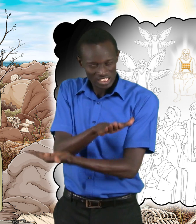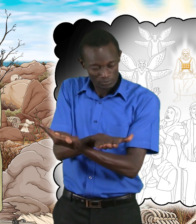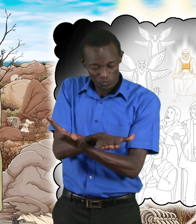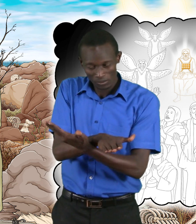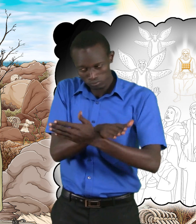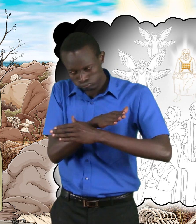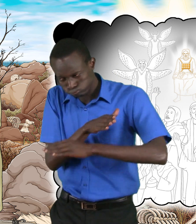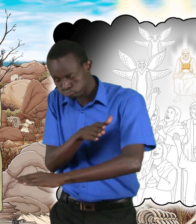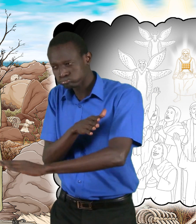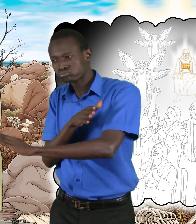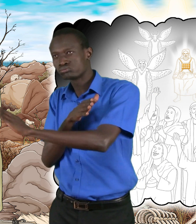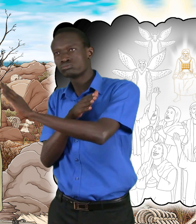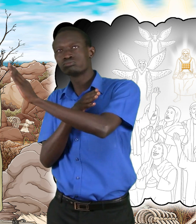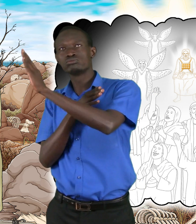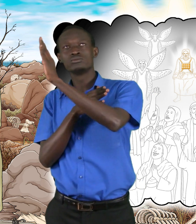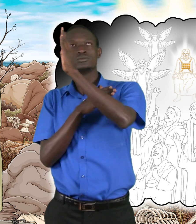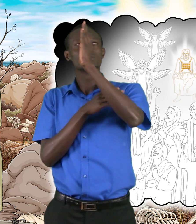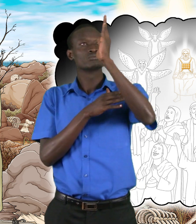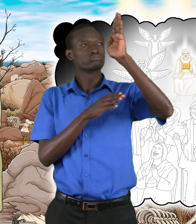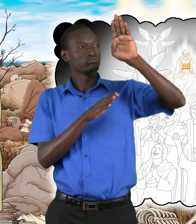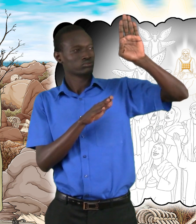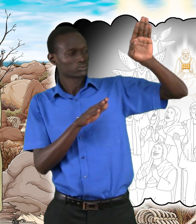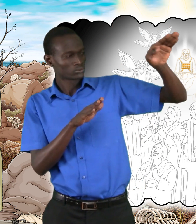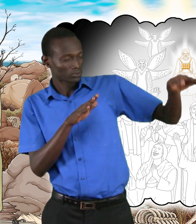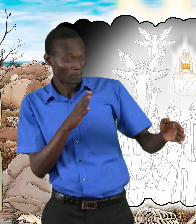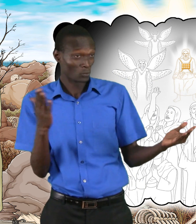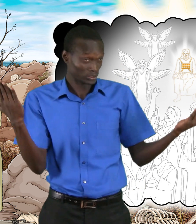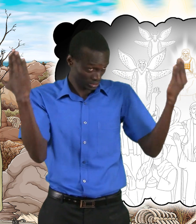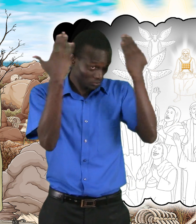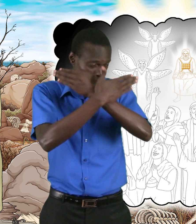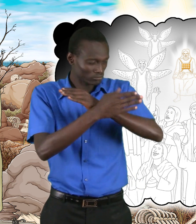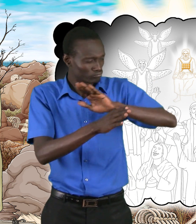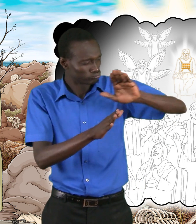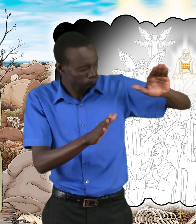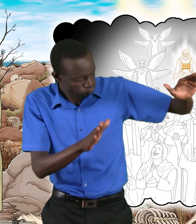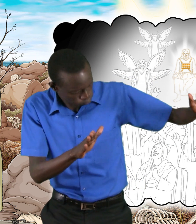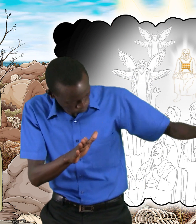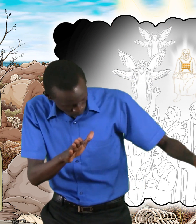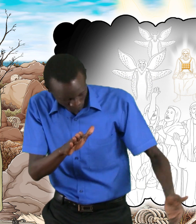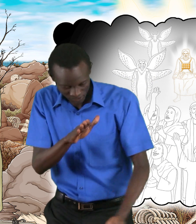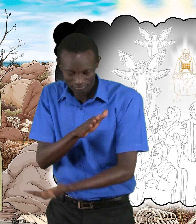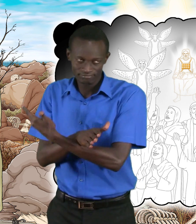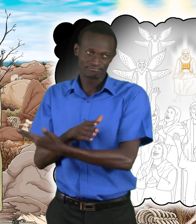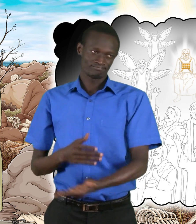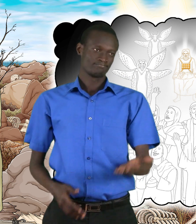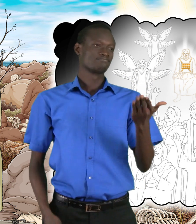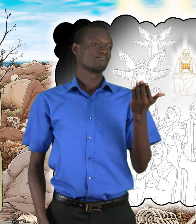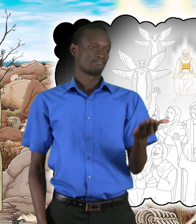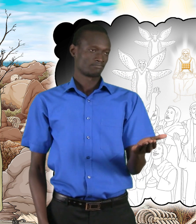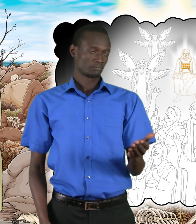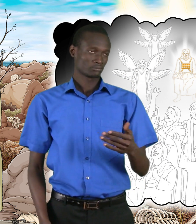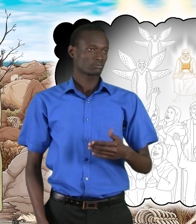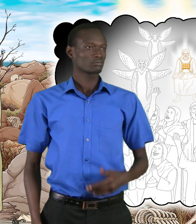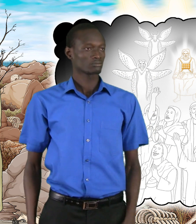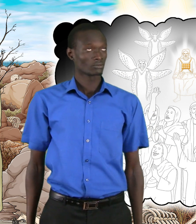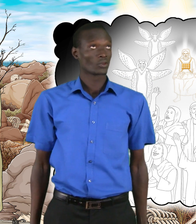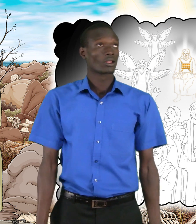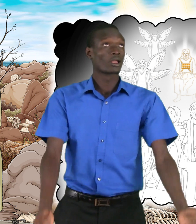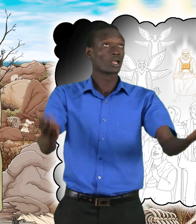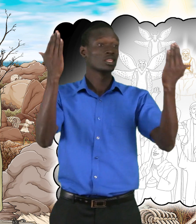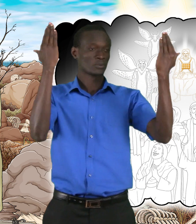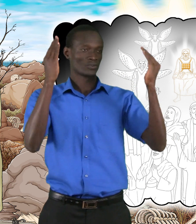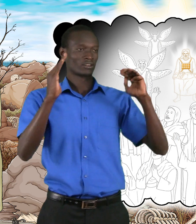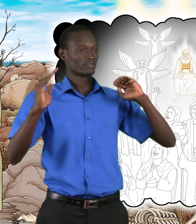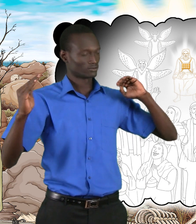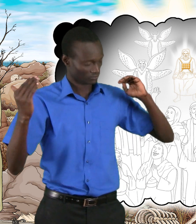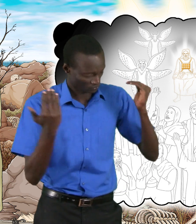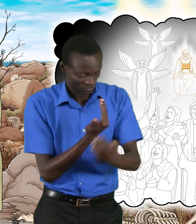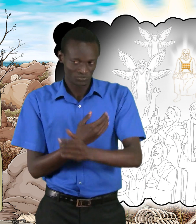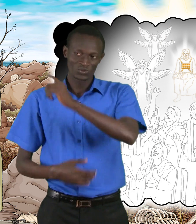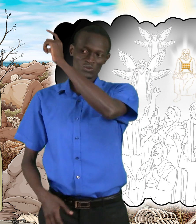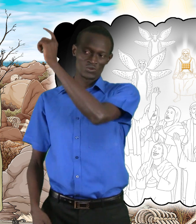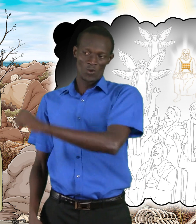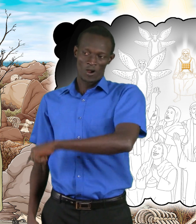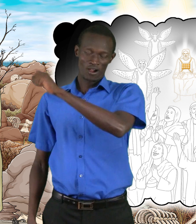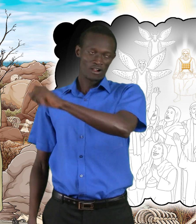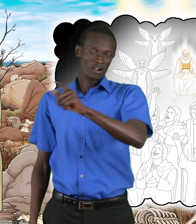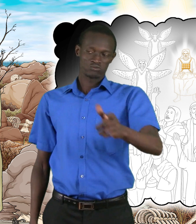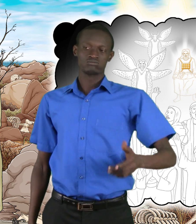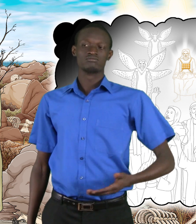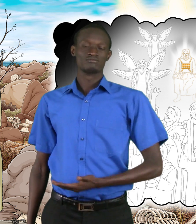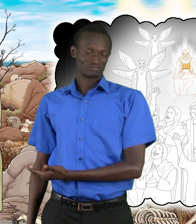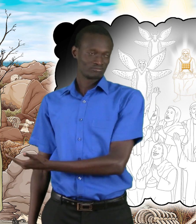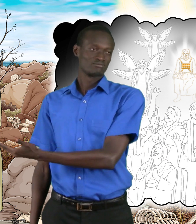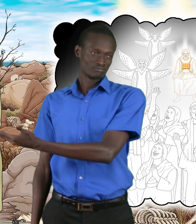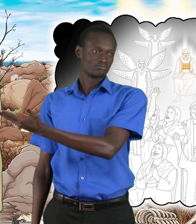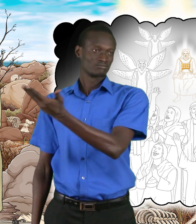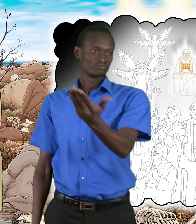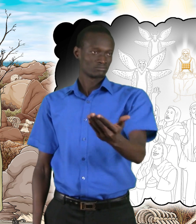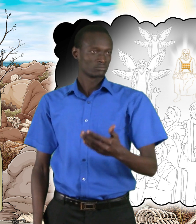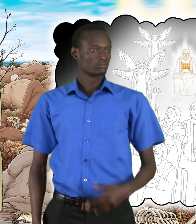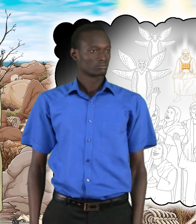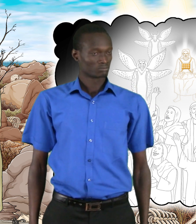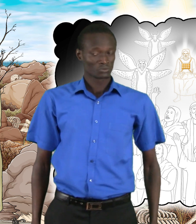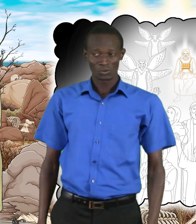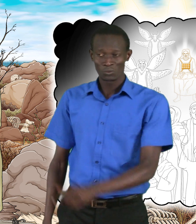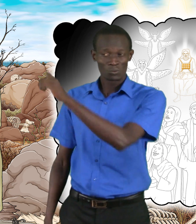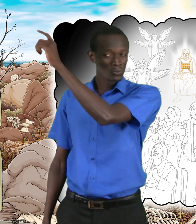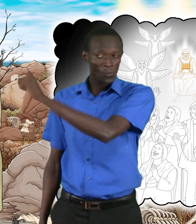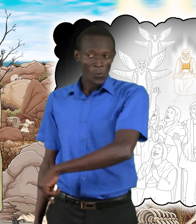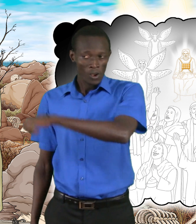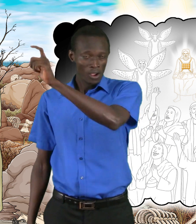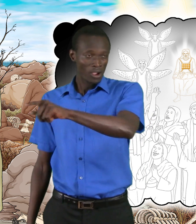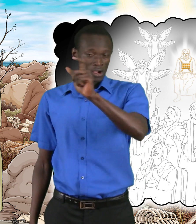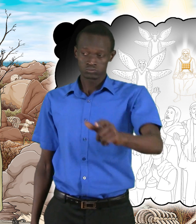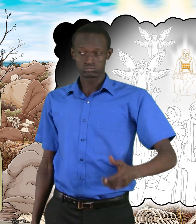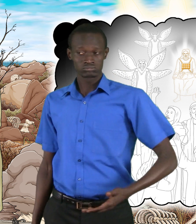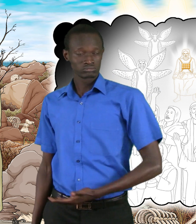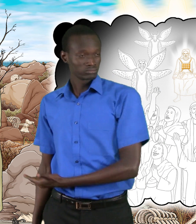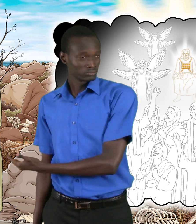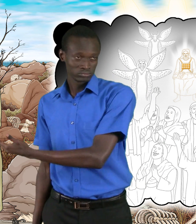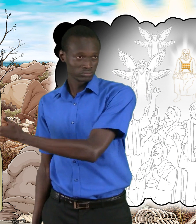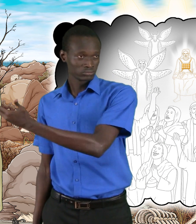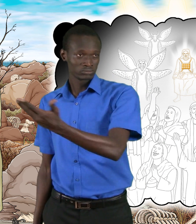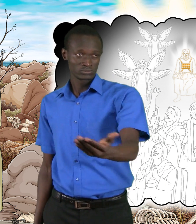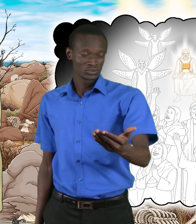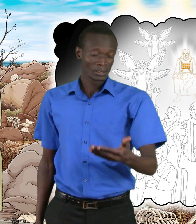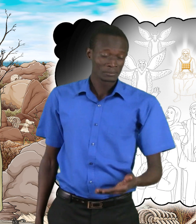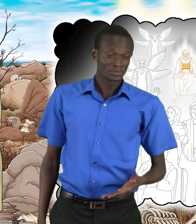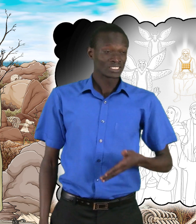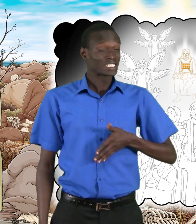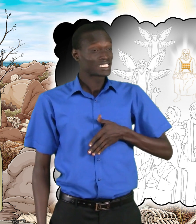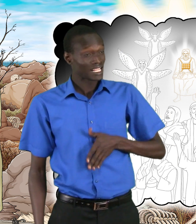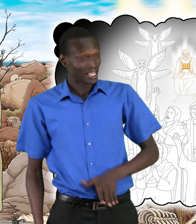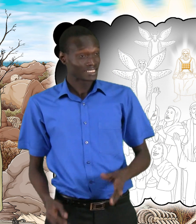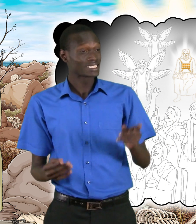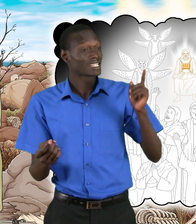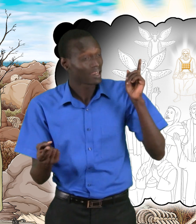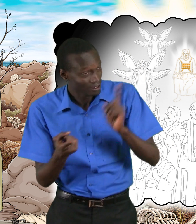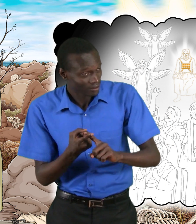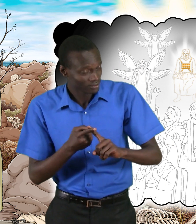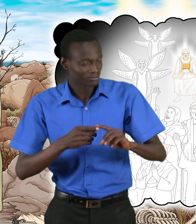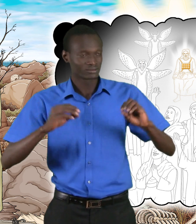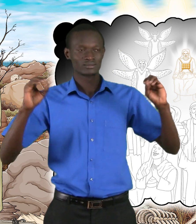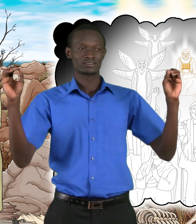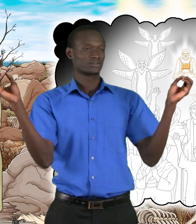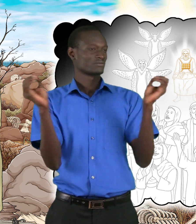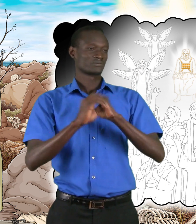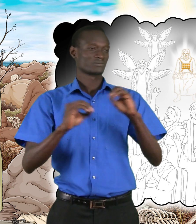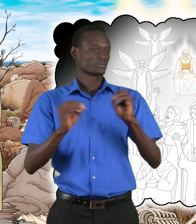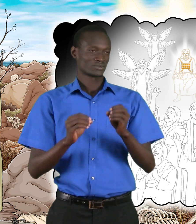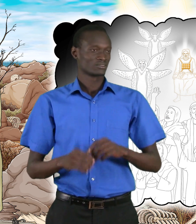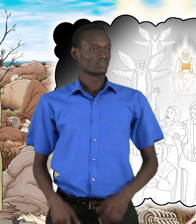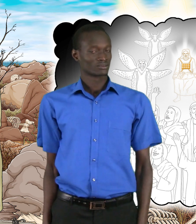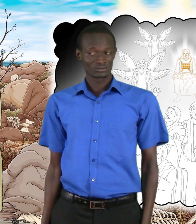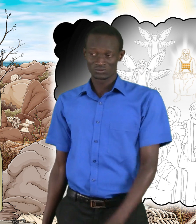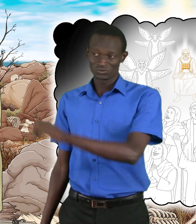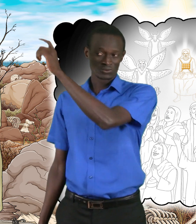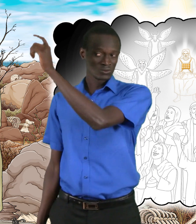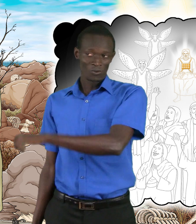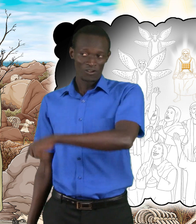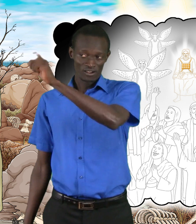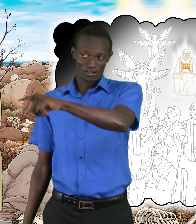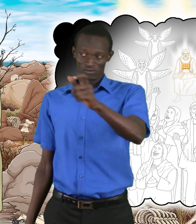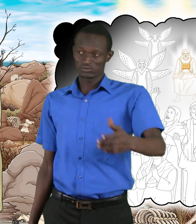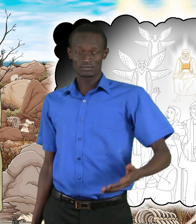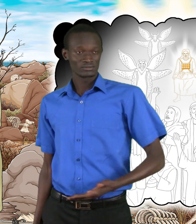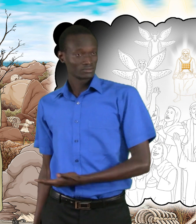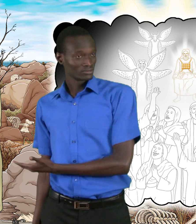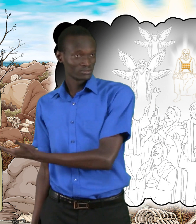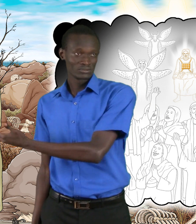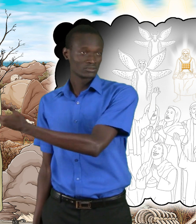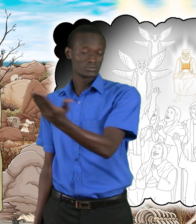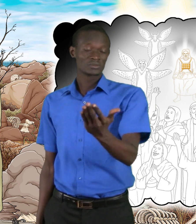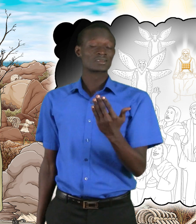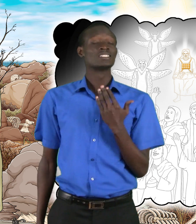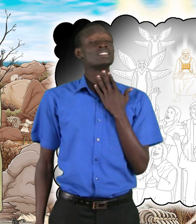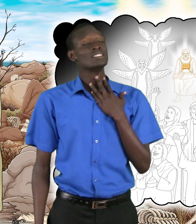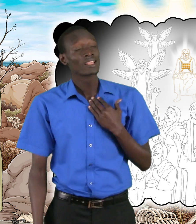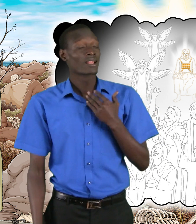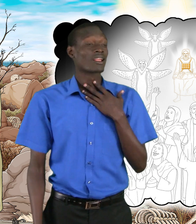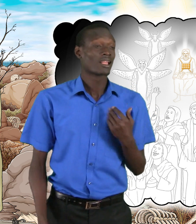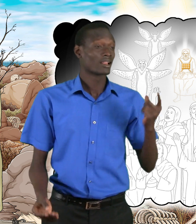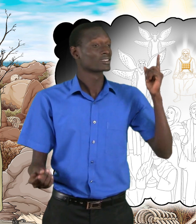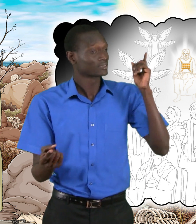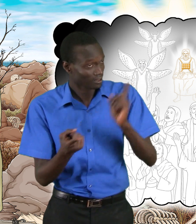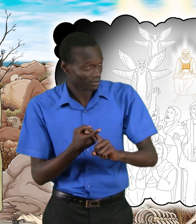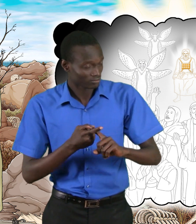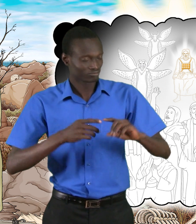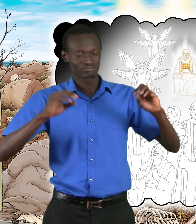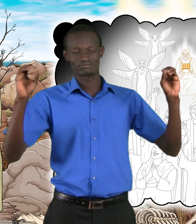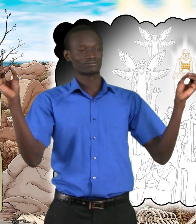For this reason, they are before the throne of God and serve Him day and night in His temple;